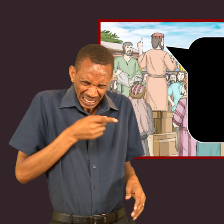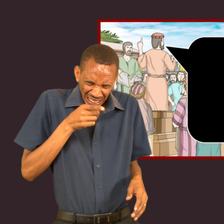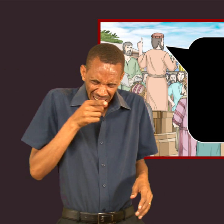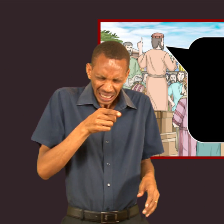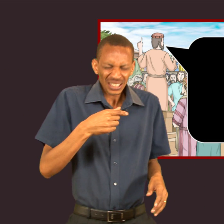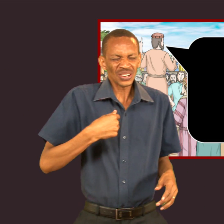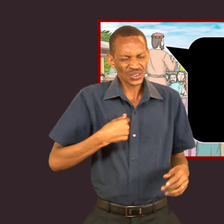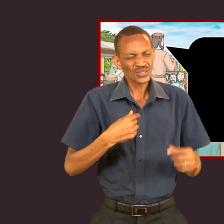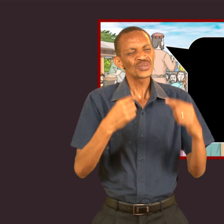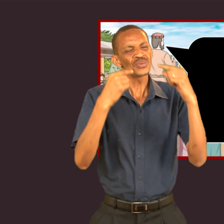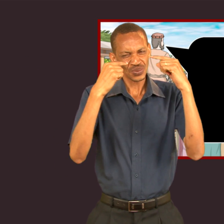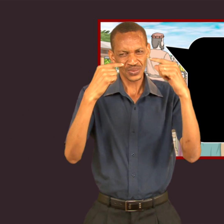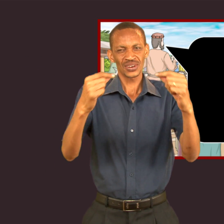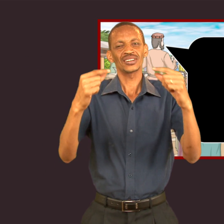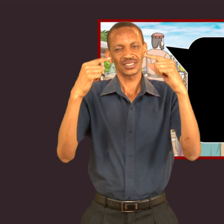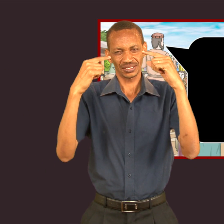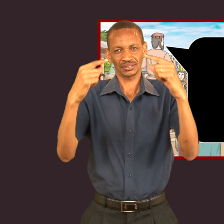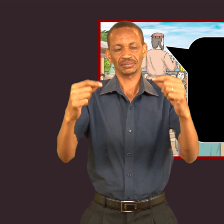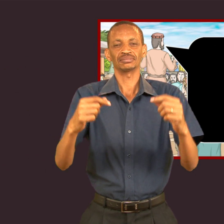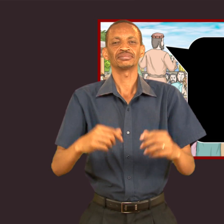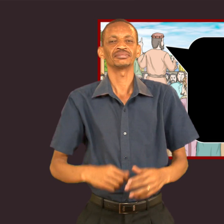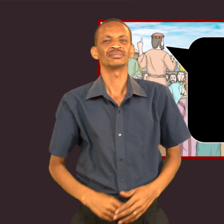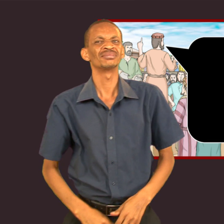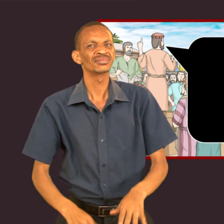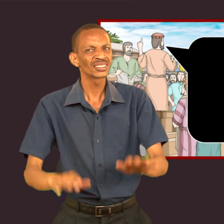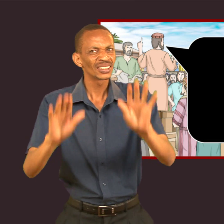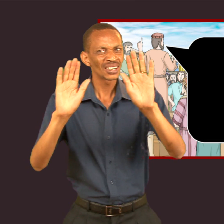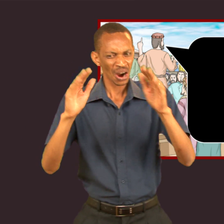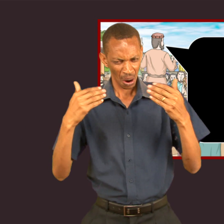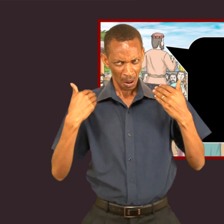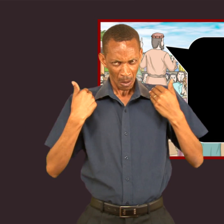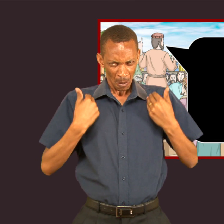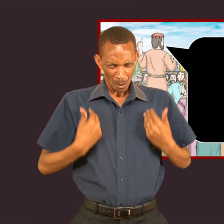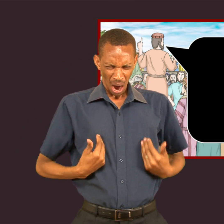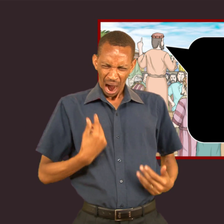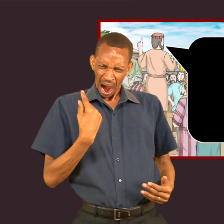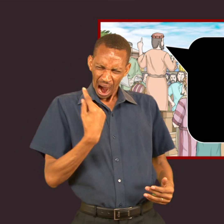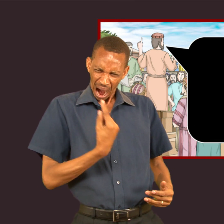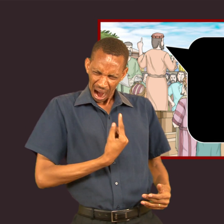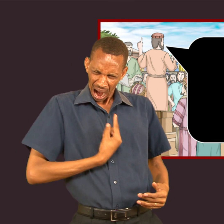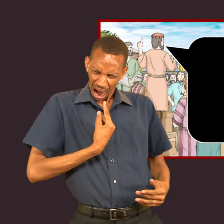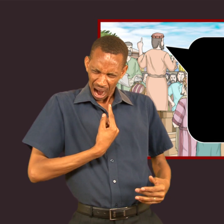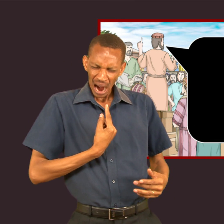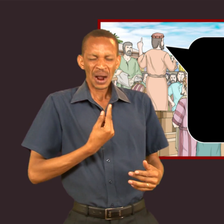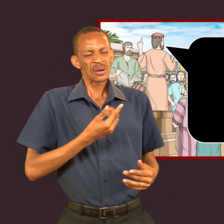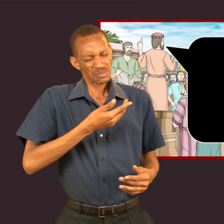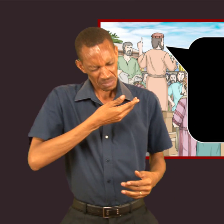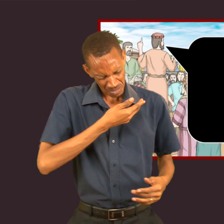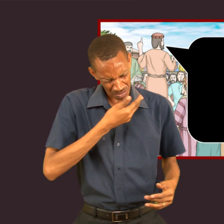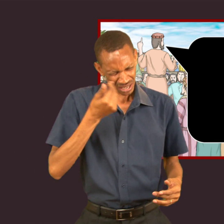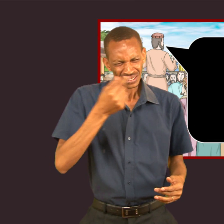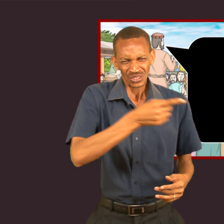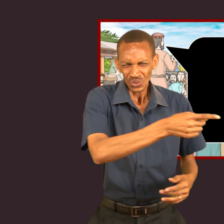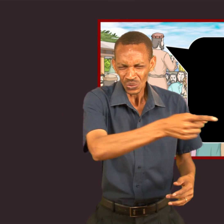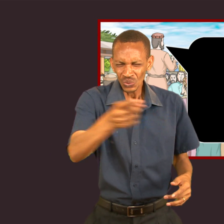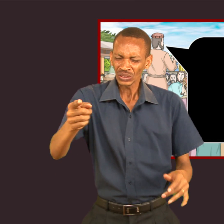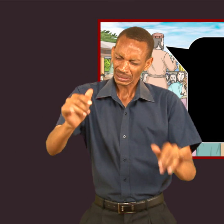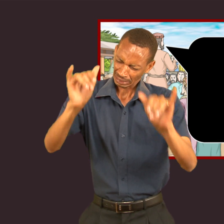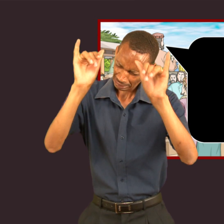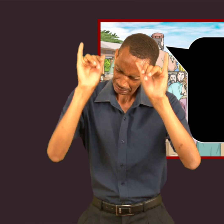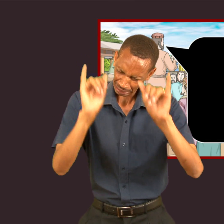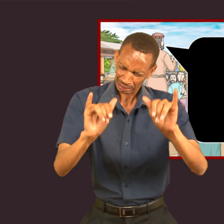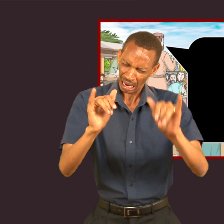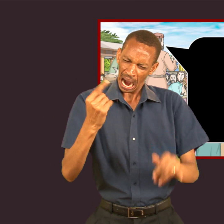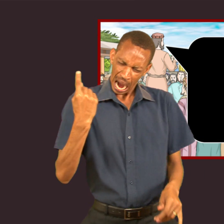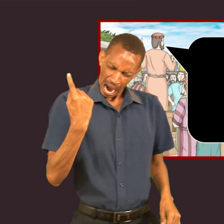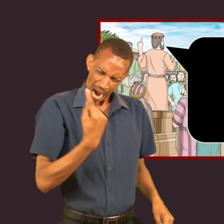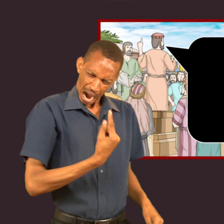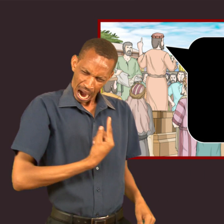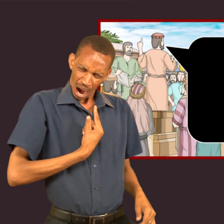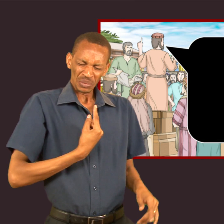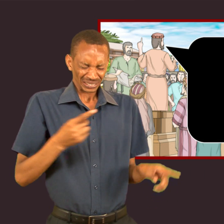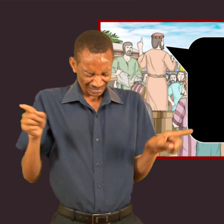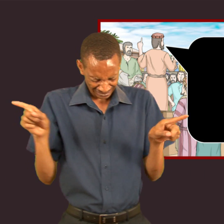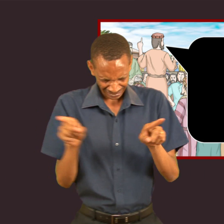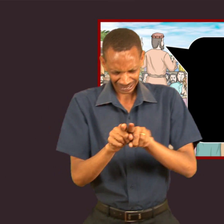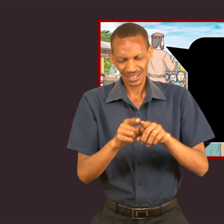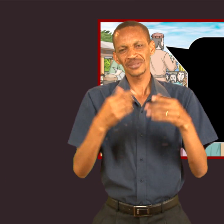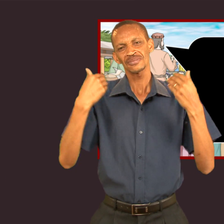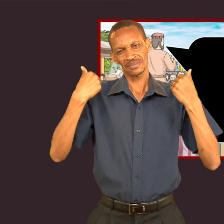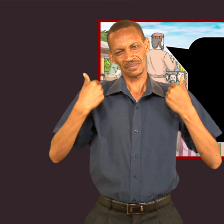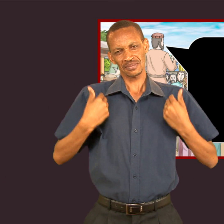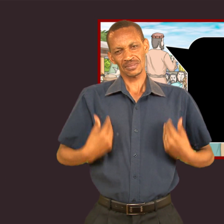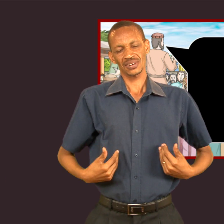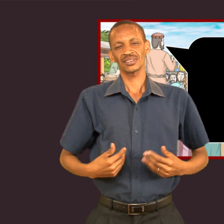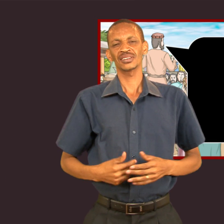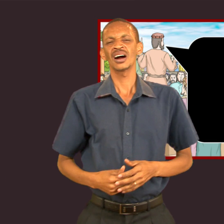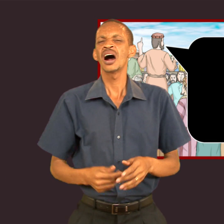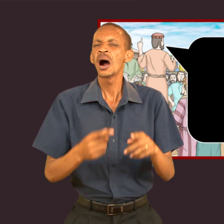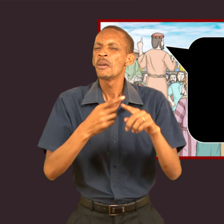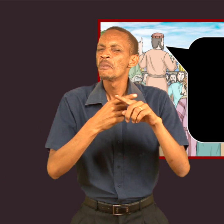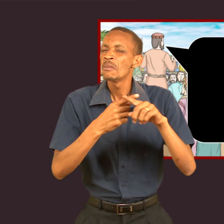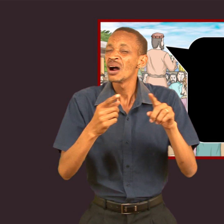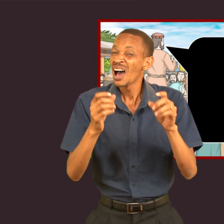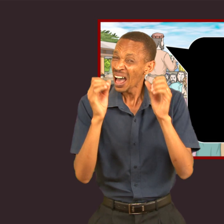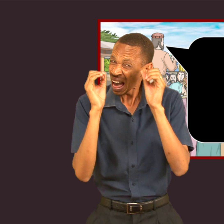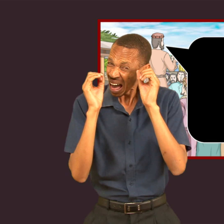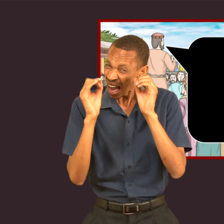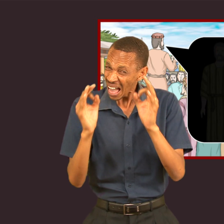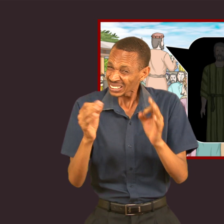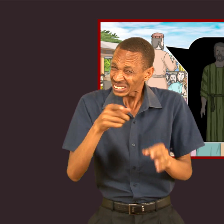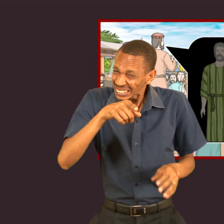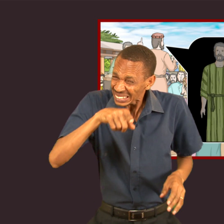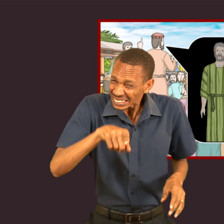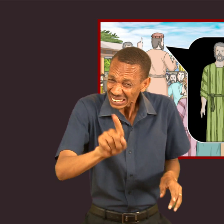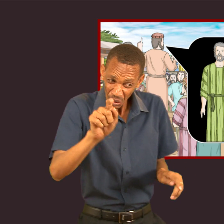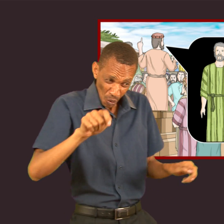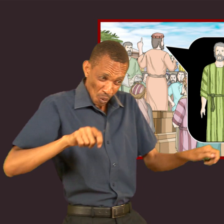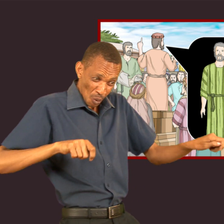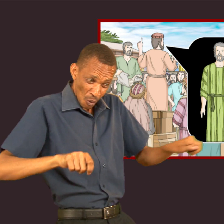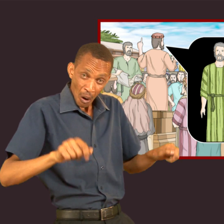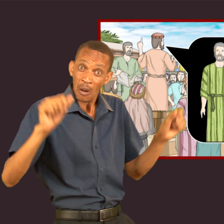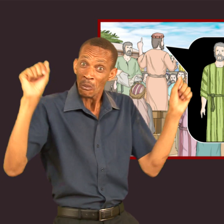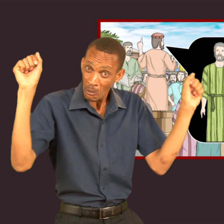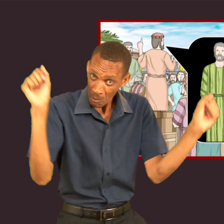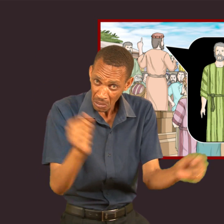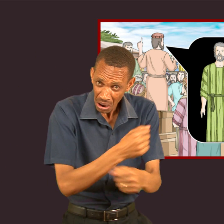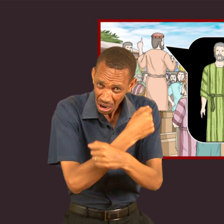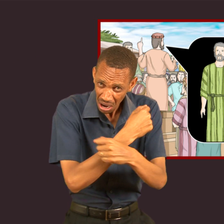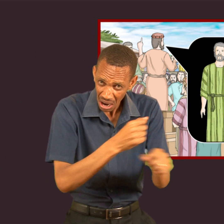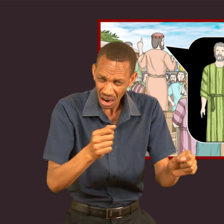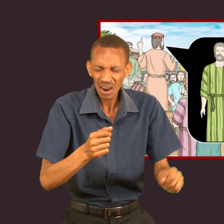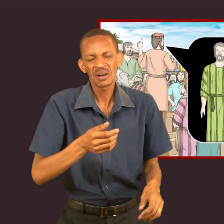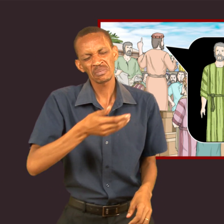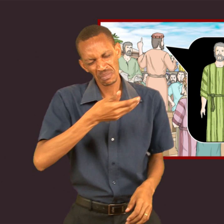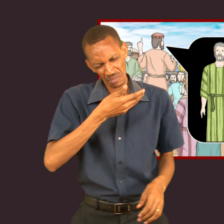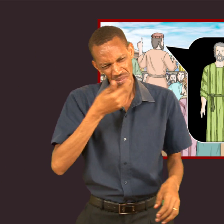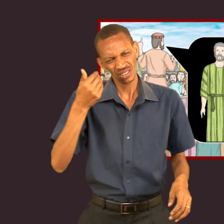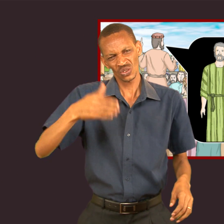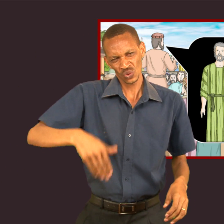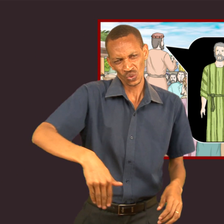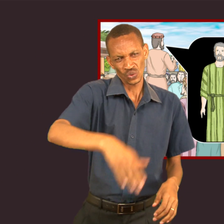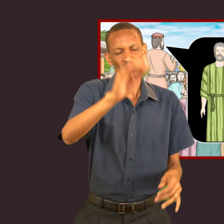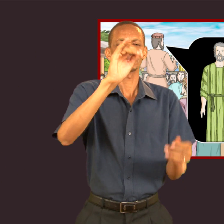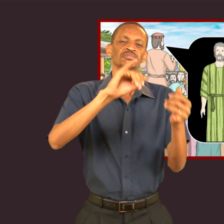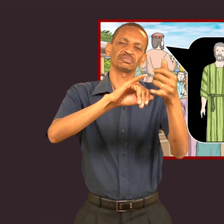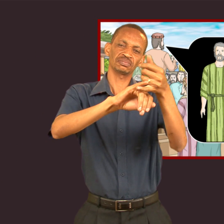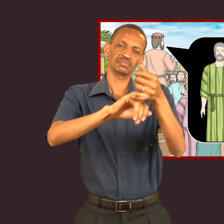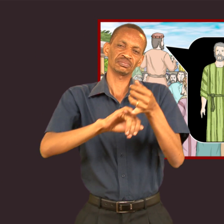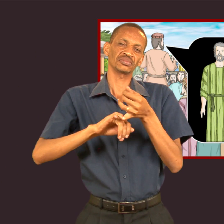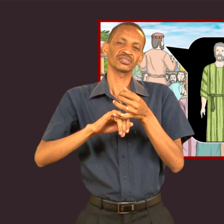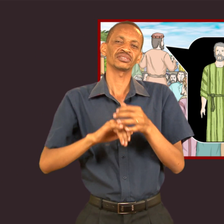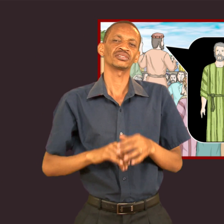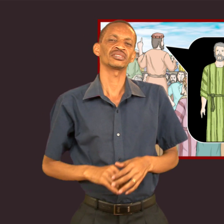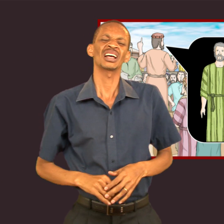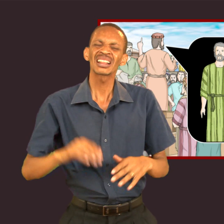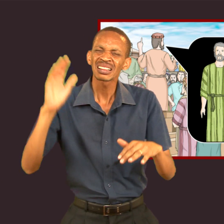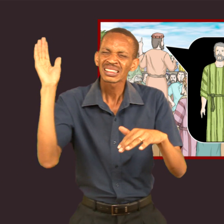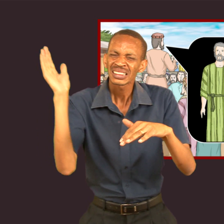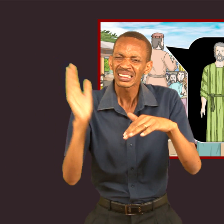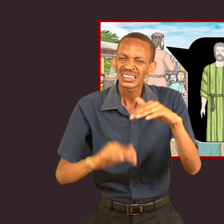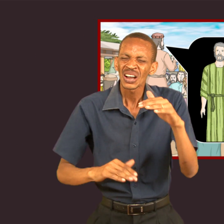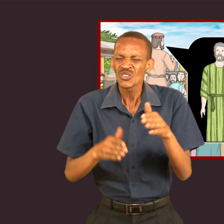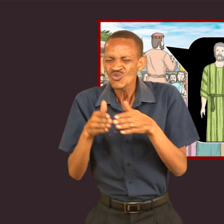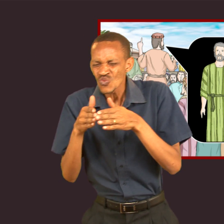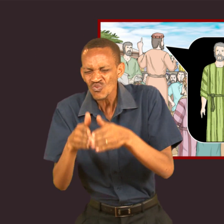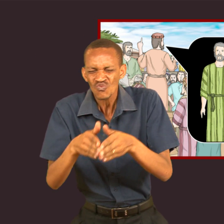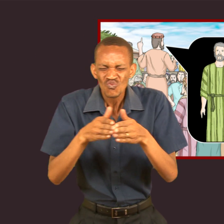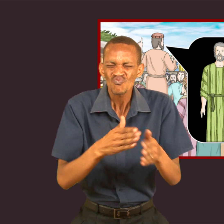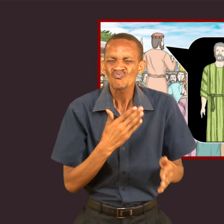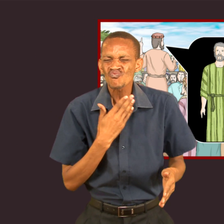But if they cannot control themselves, let them marry.